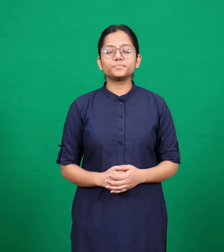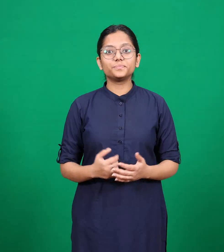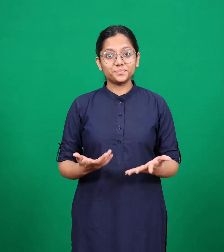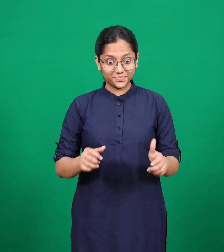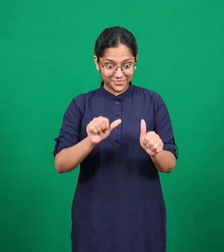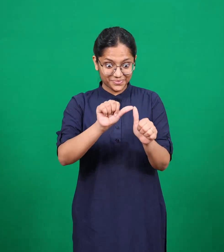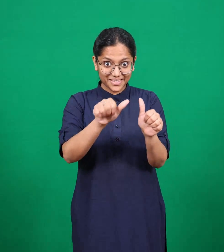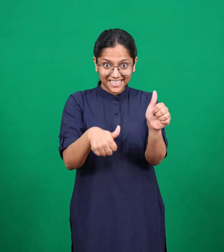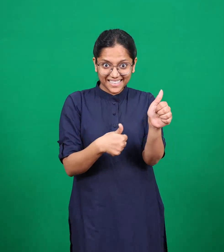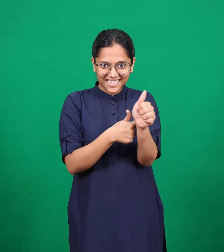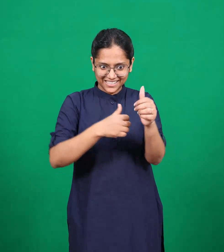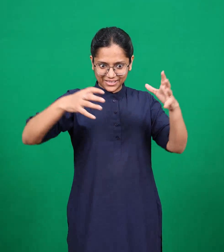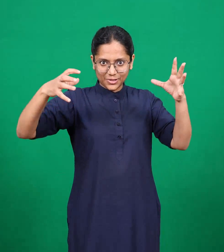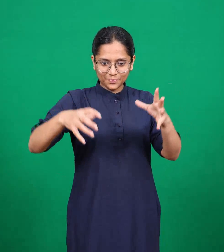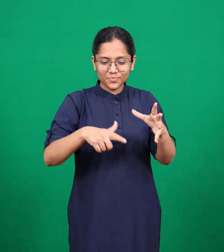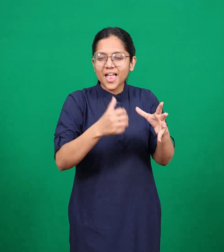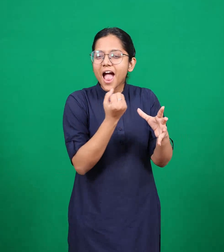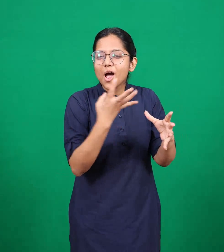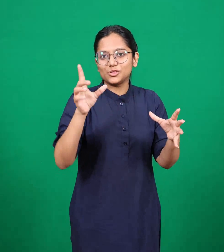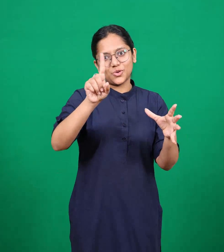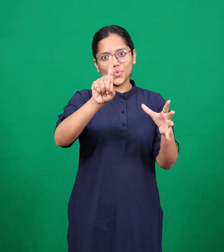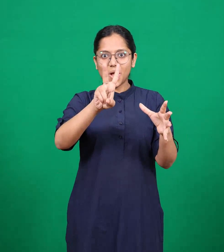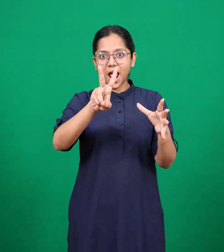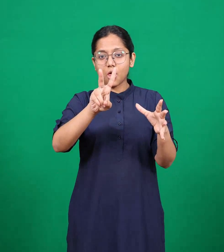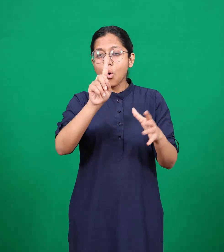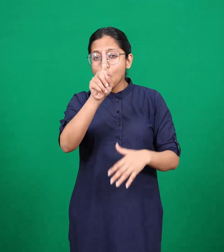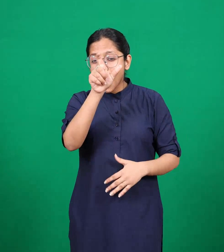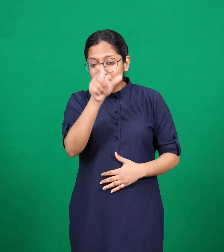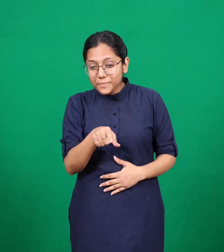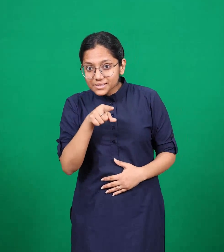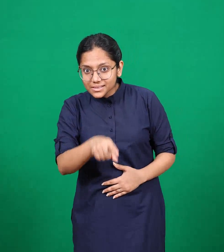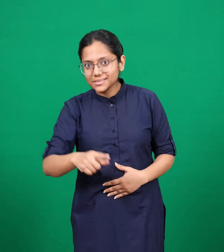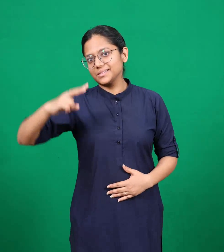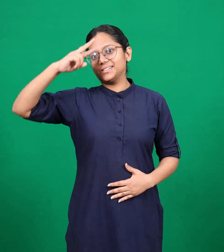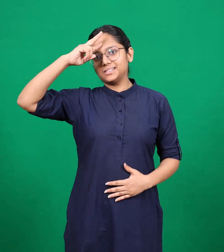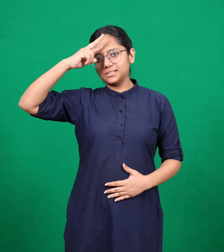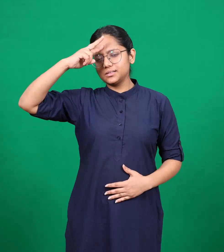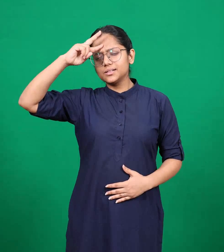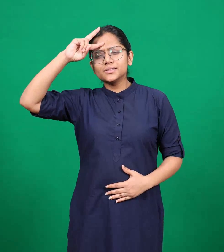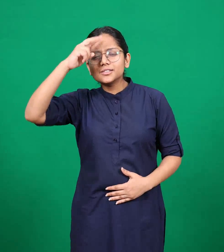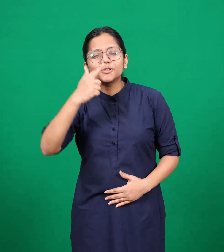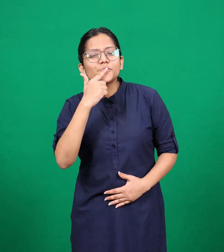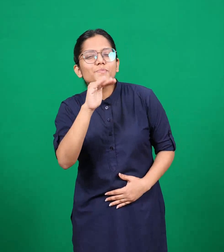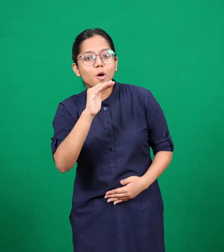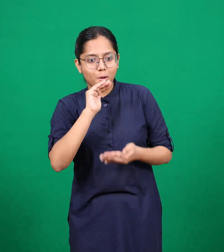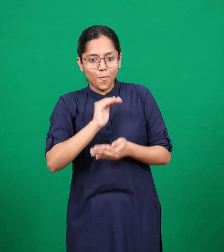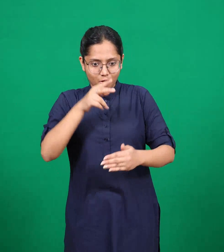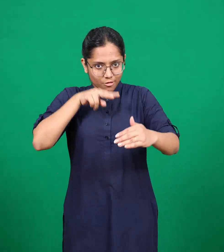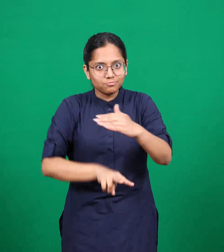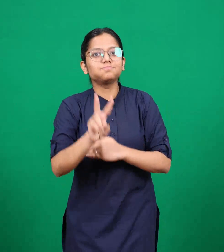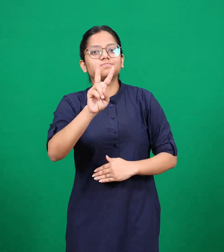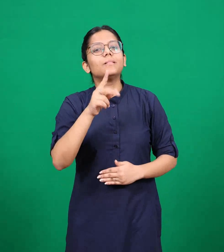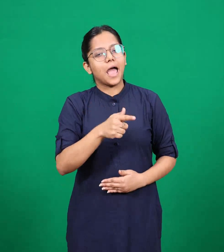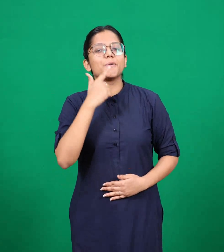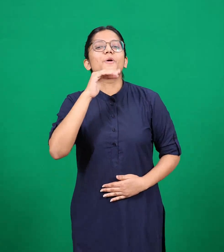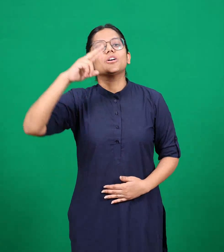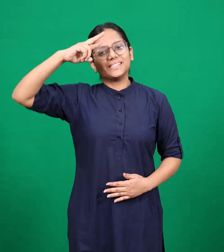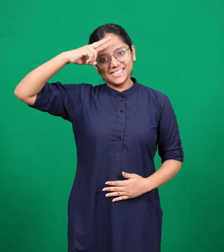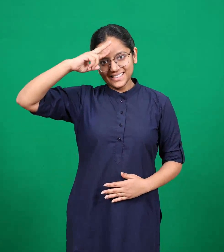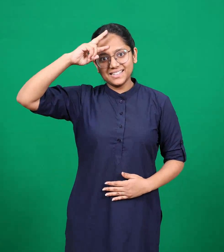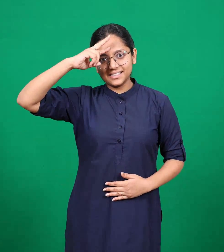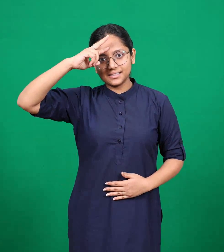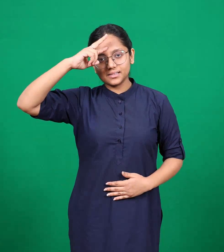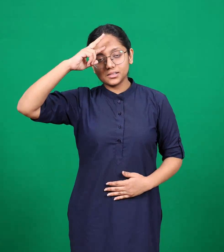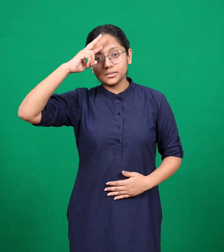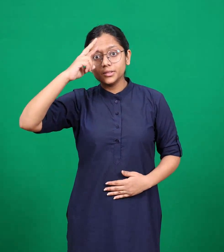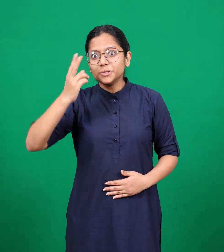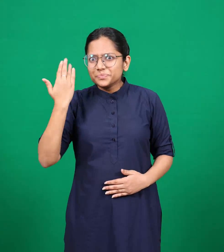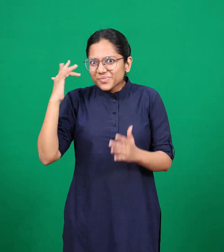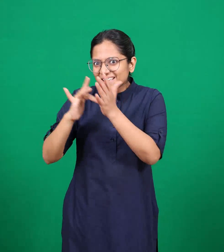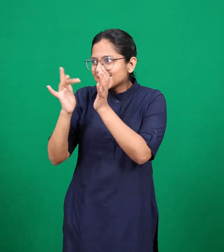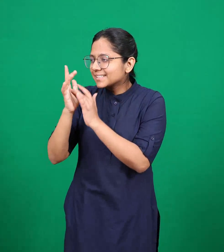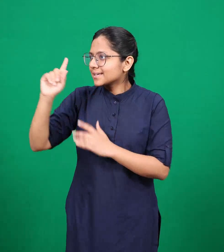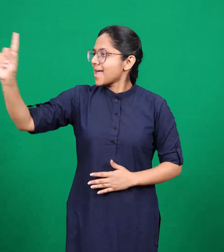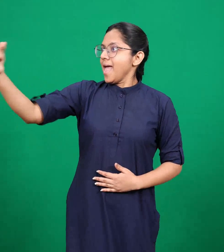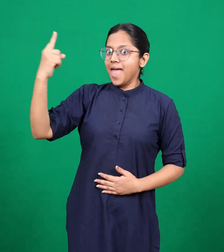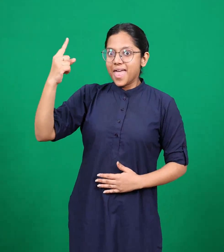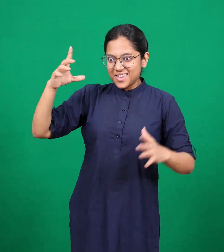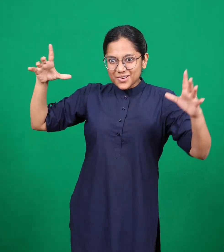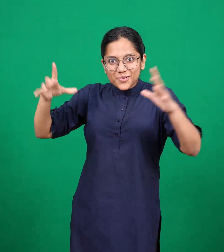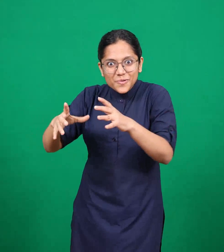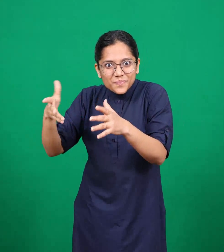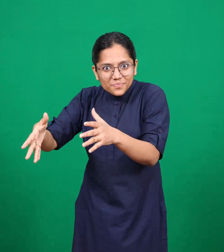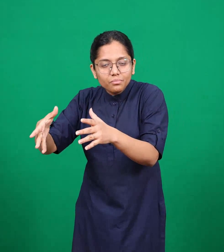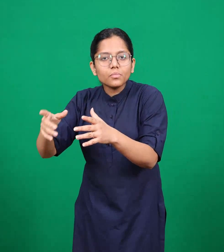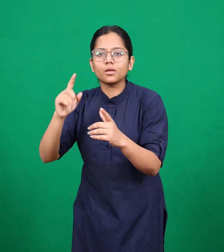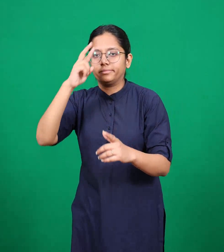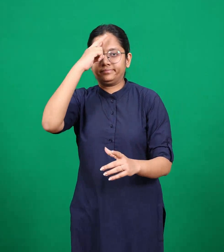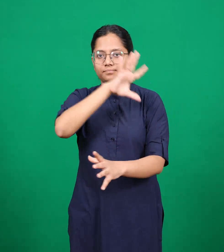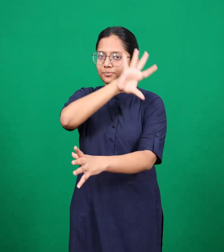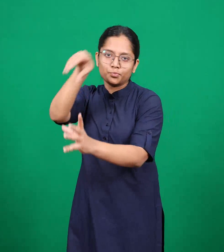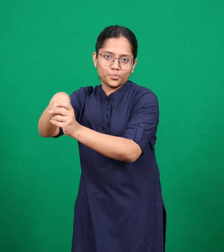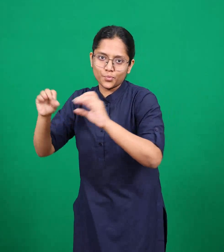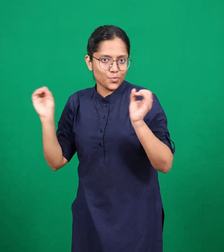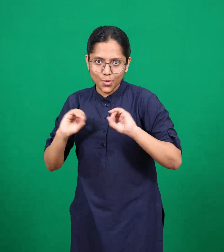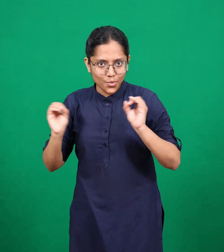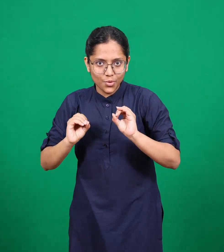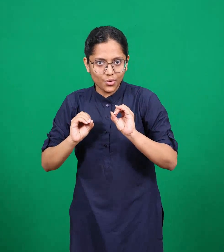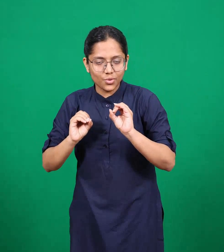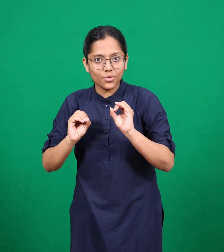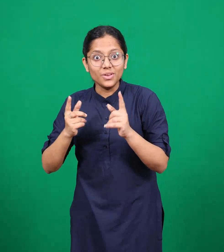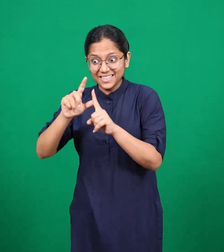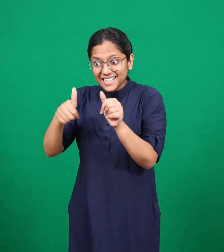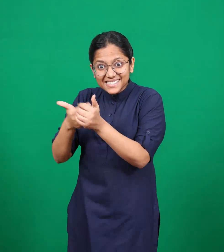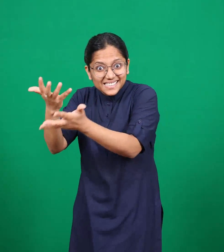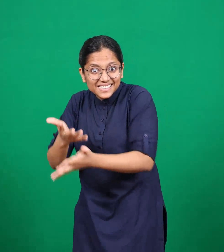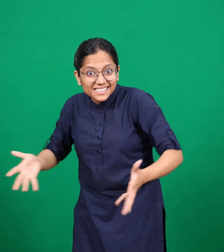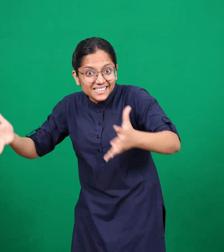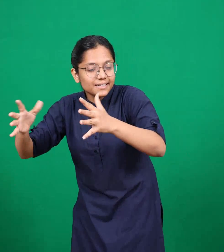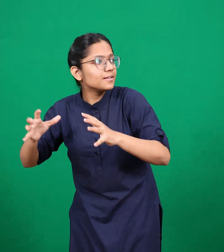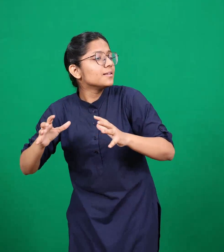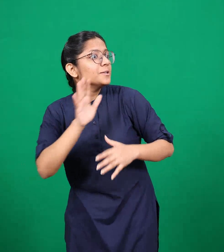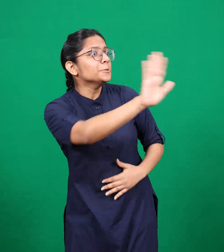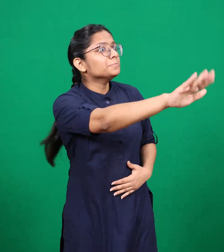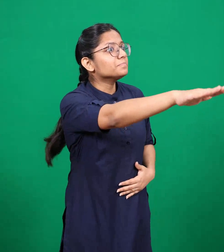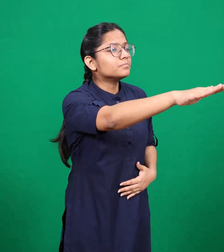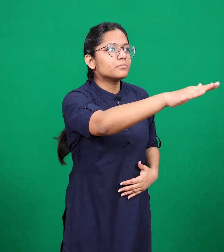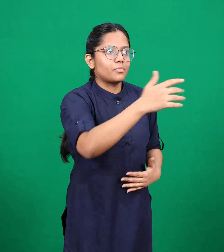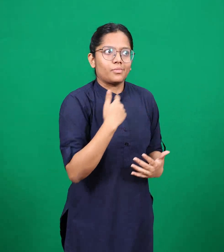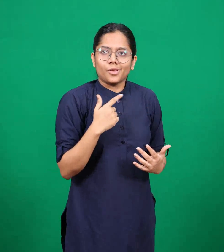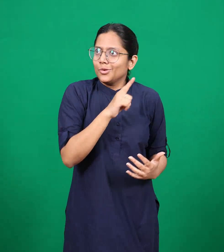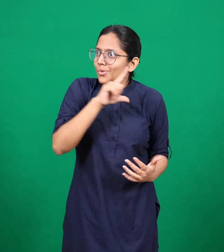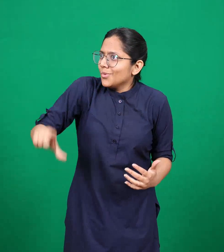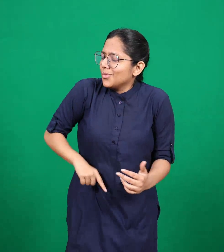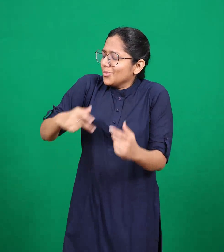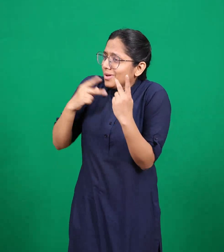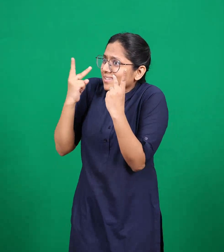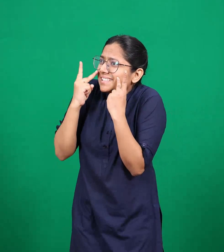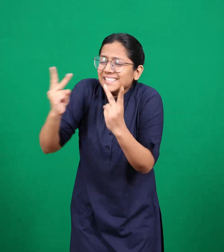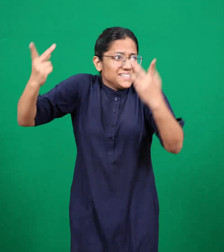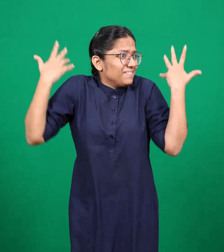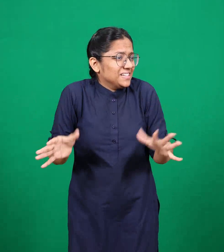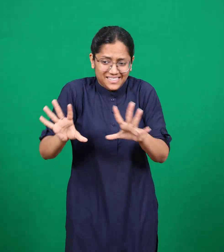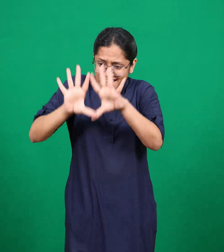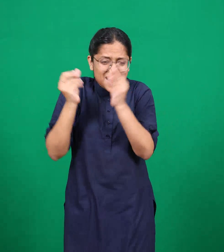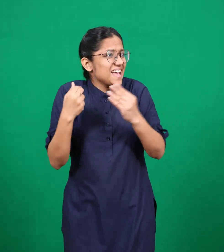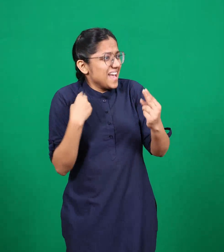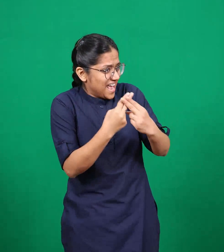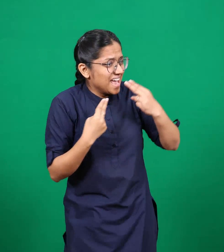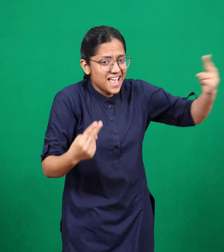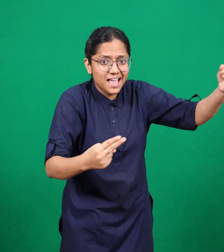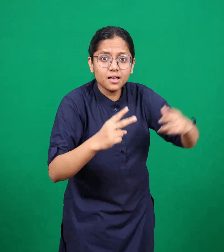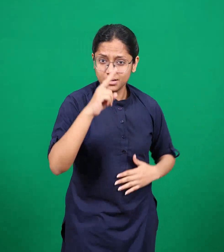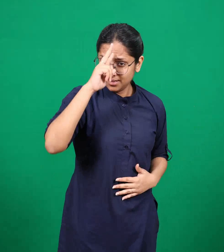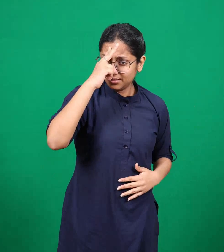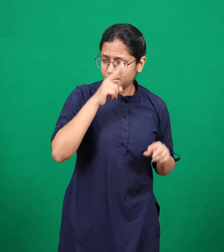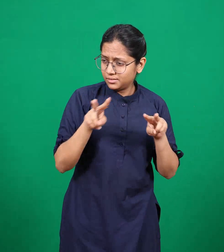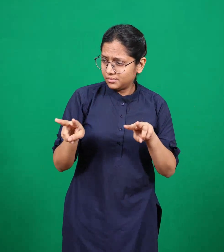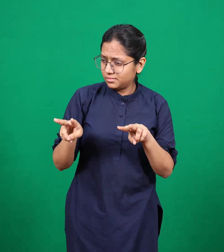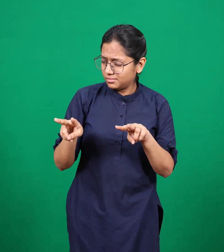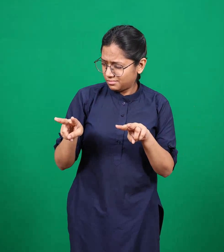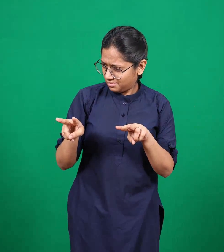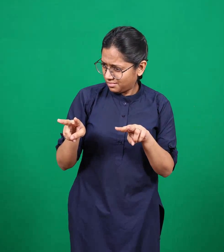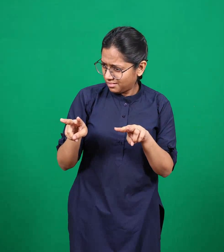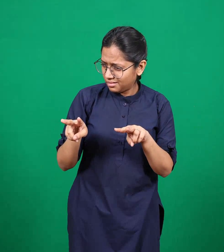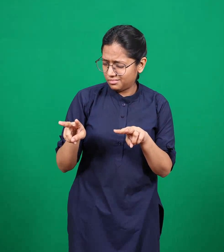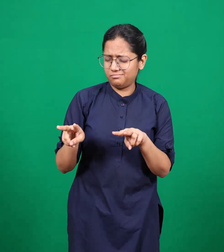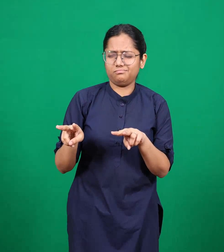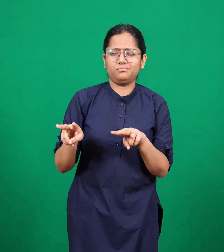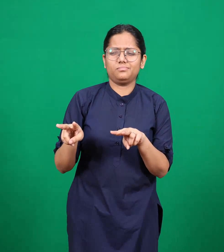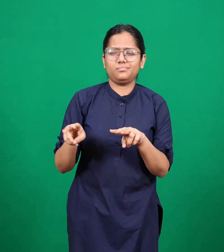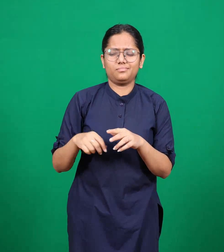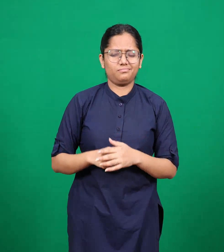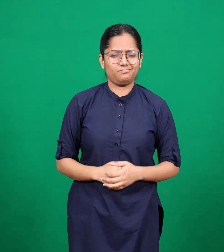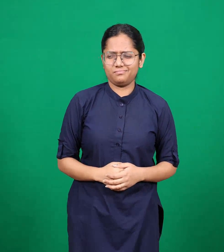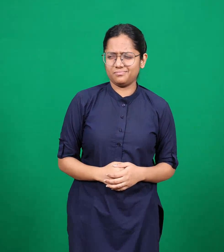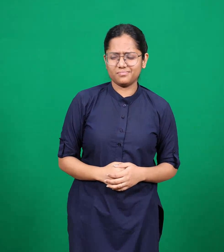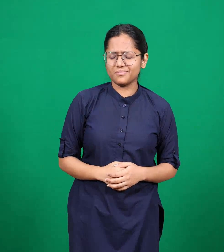Now Thomas called Didymus, one of the Twelve, was not with the disciples when Jesus came. So the other disciples told him, "We have seen the Lord!"